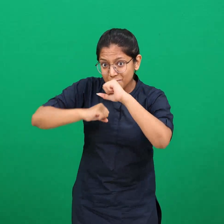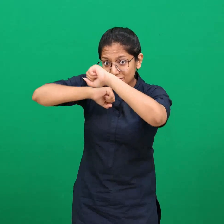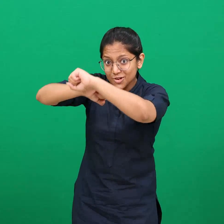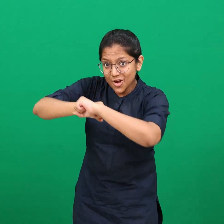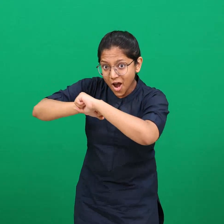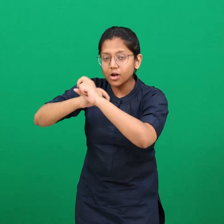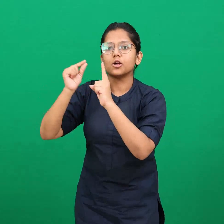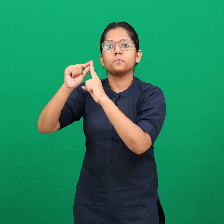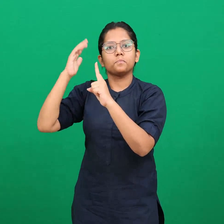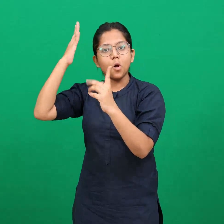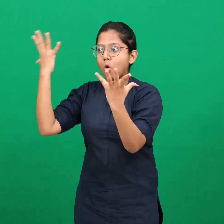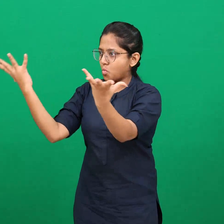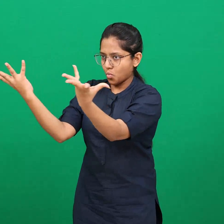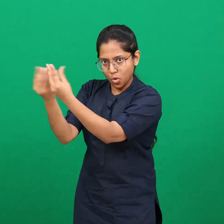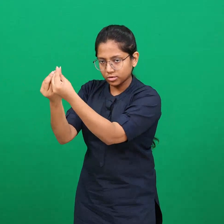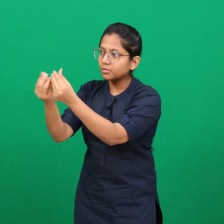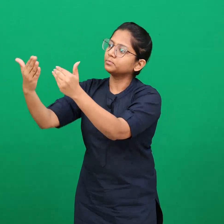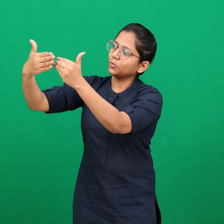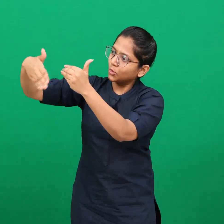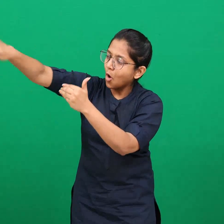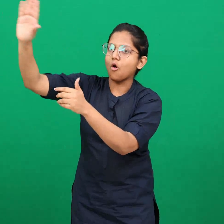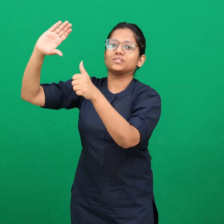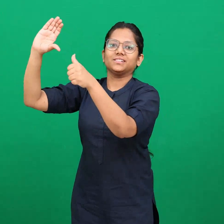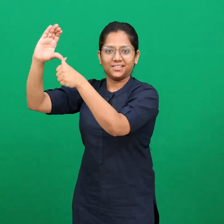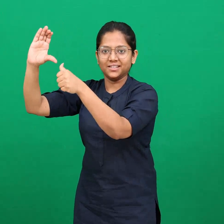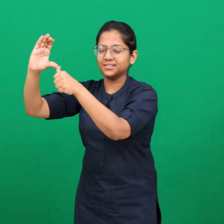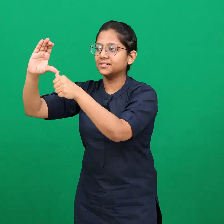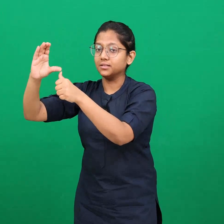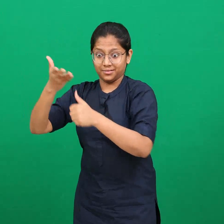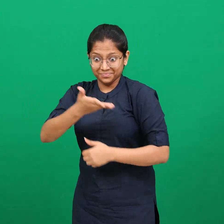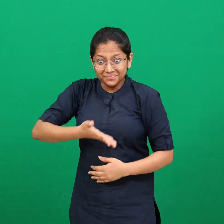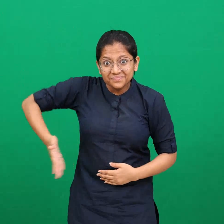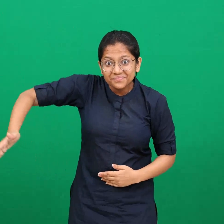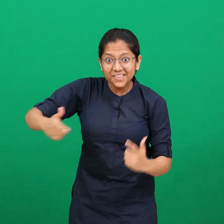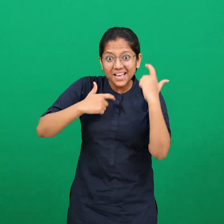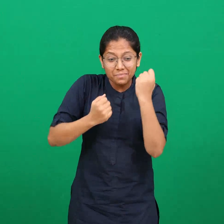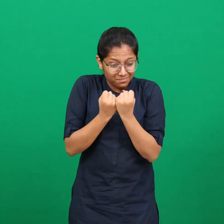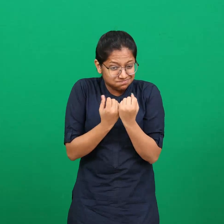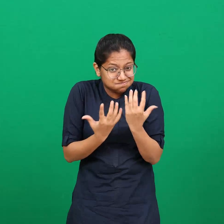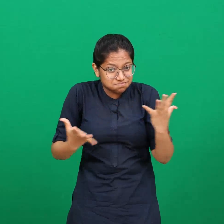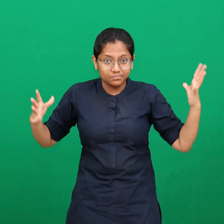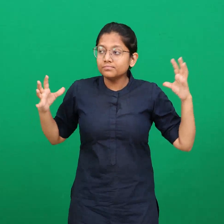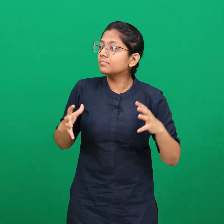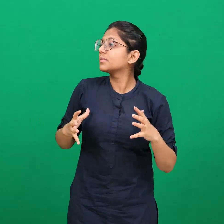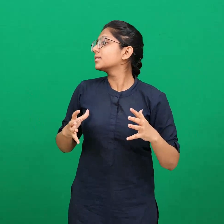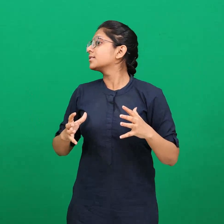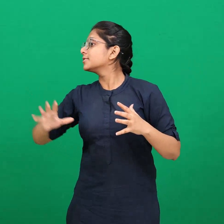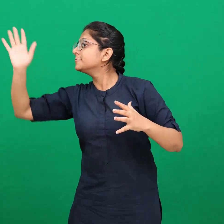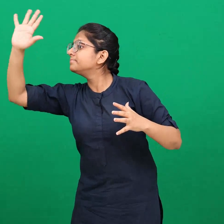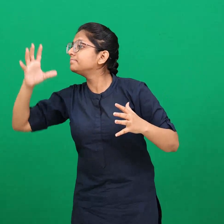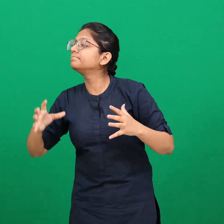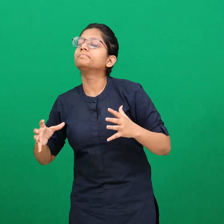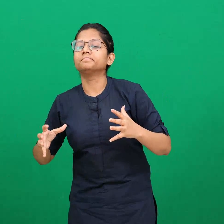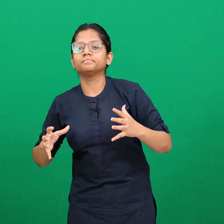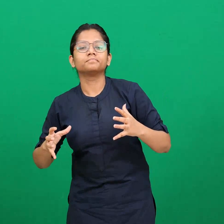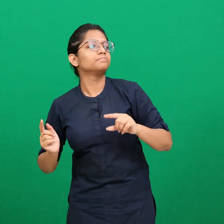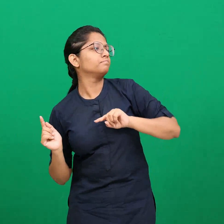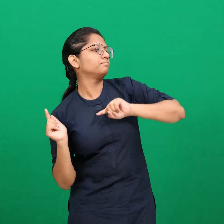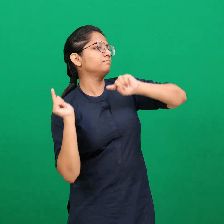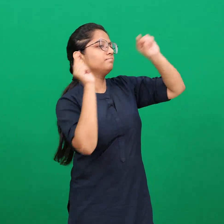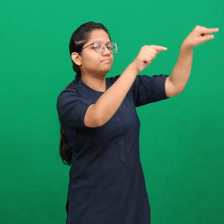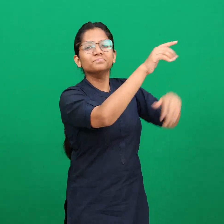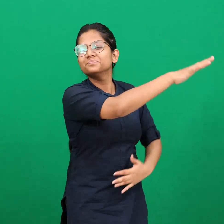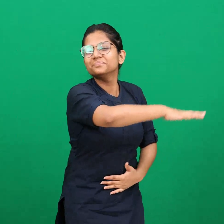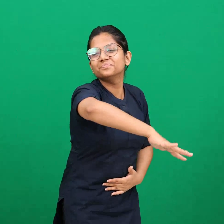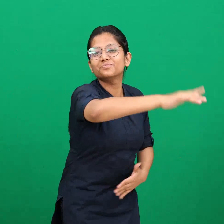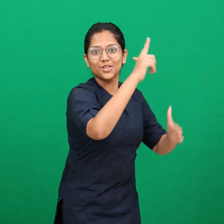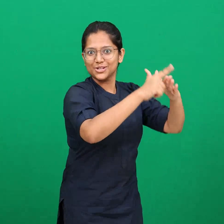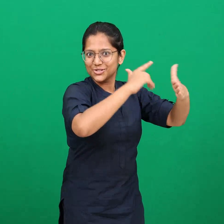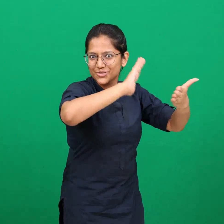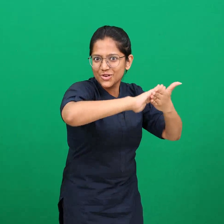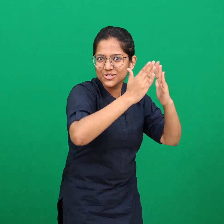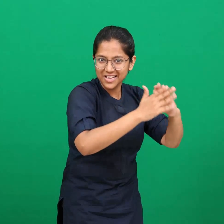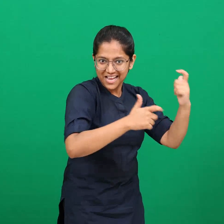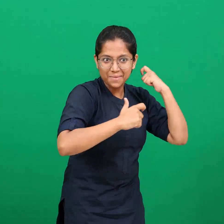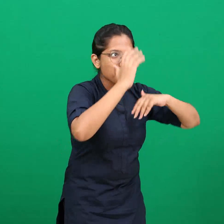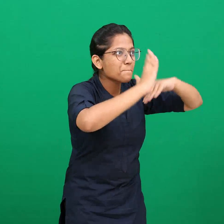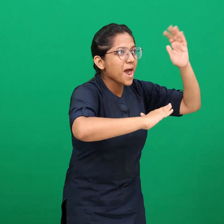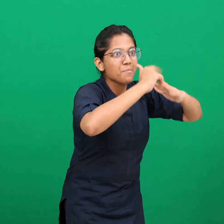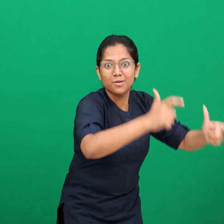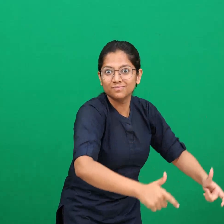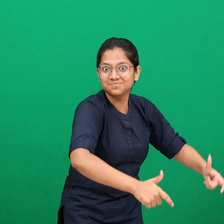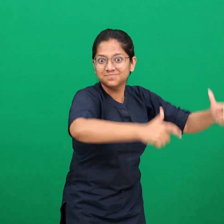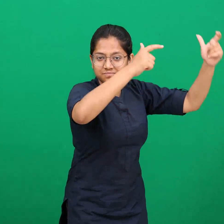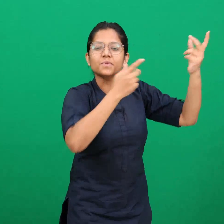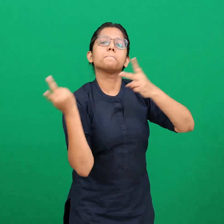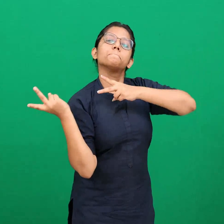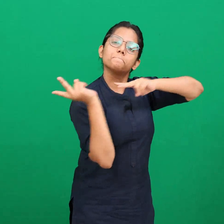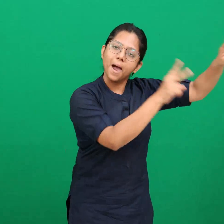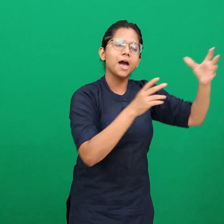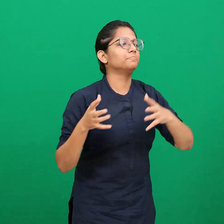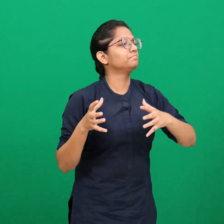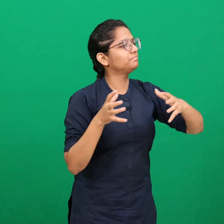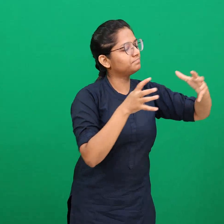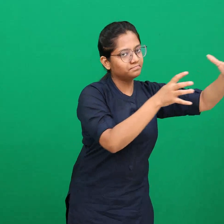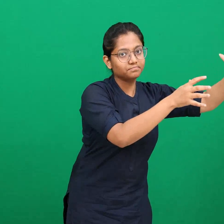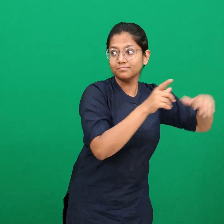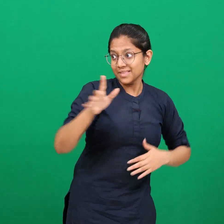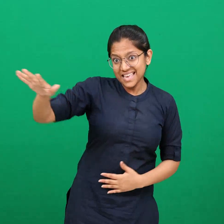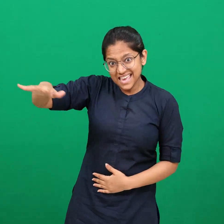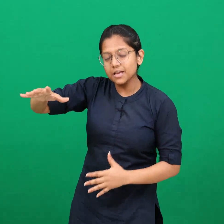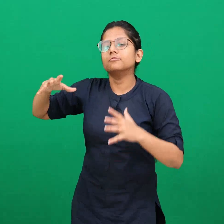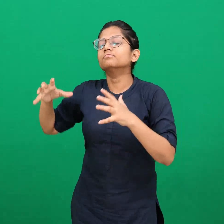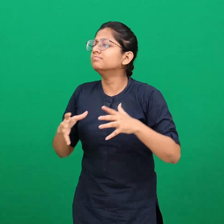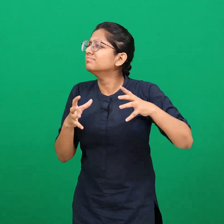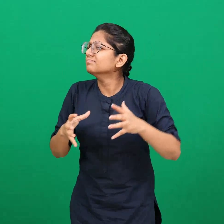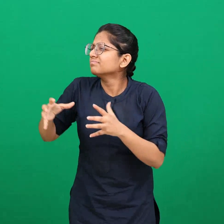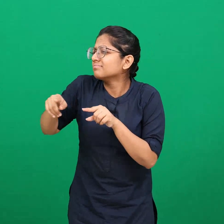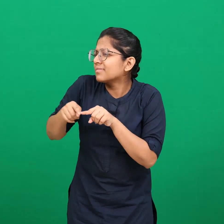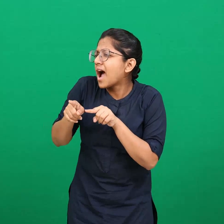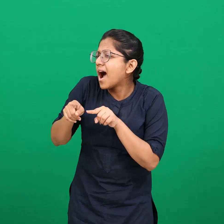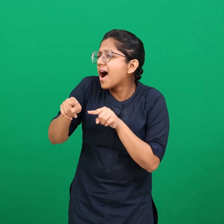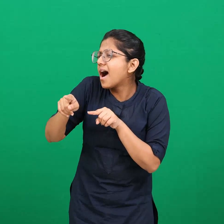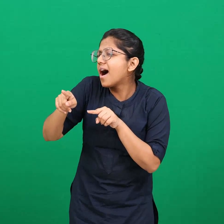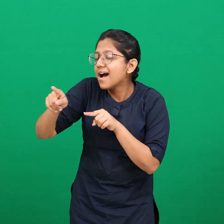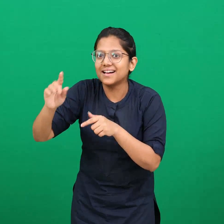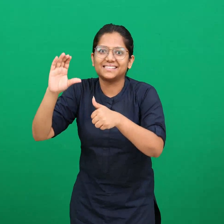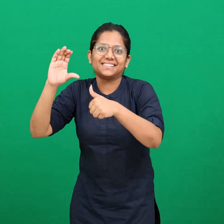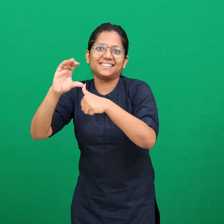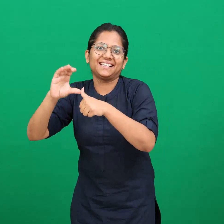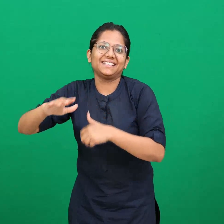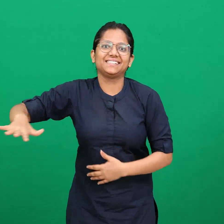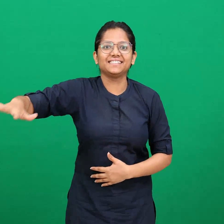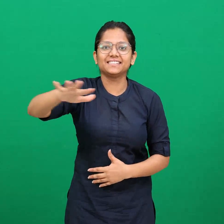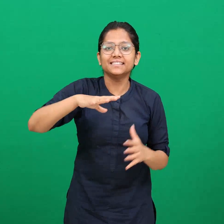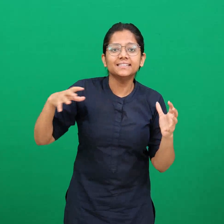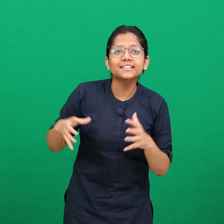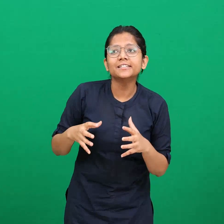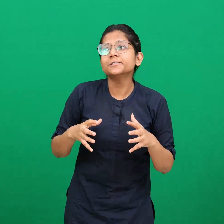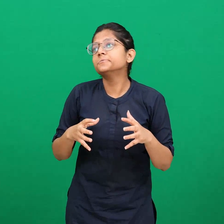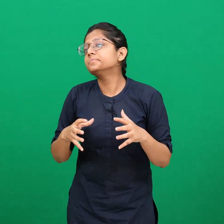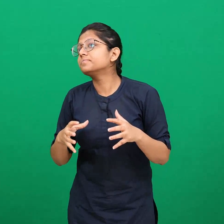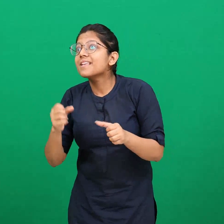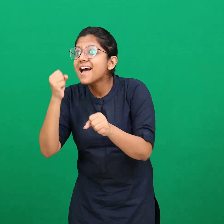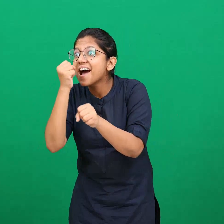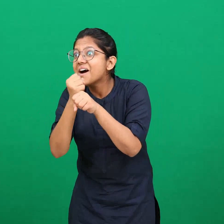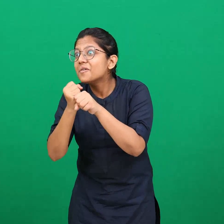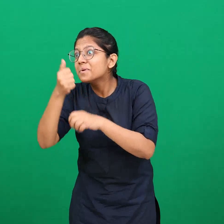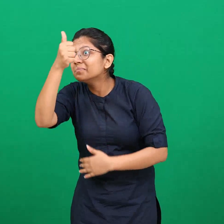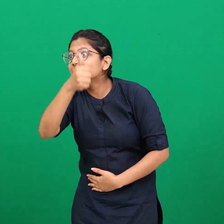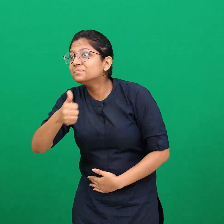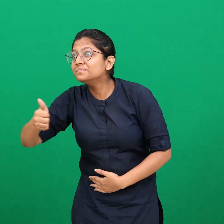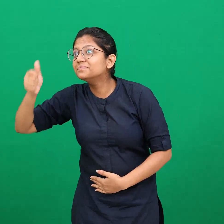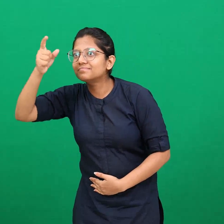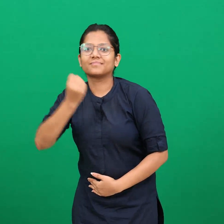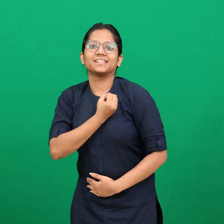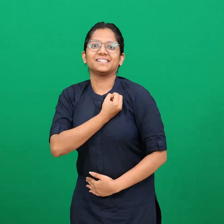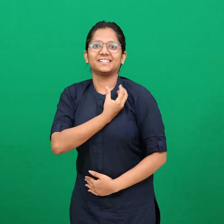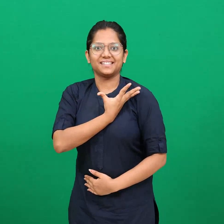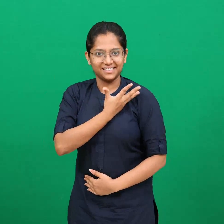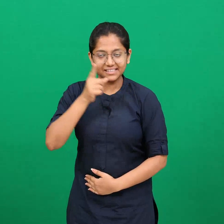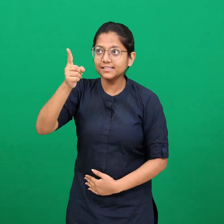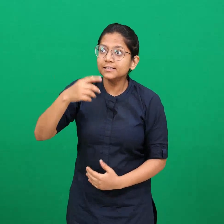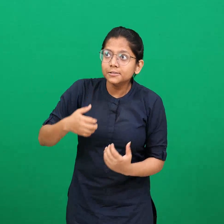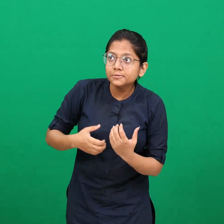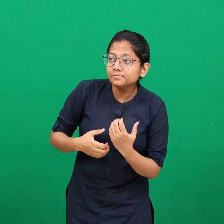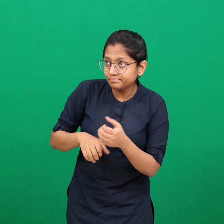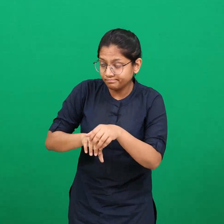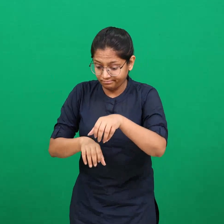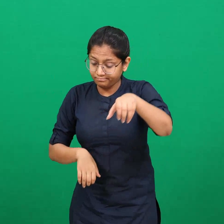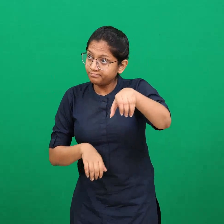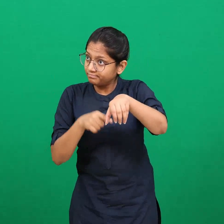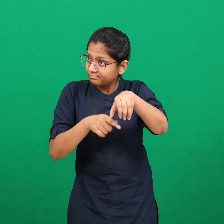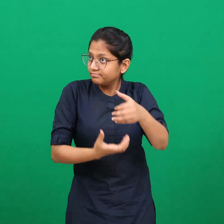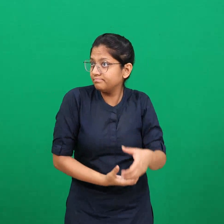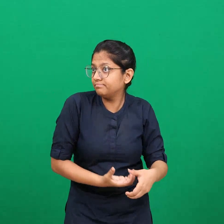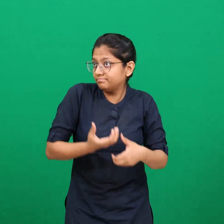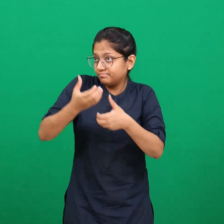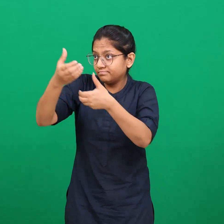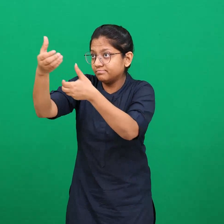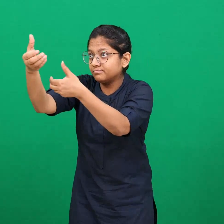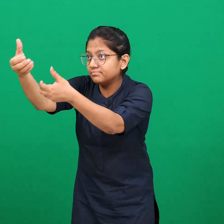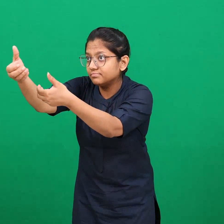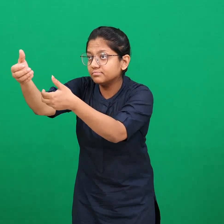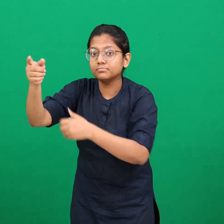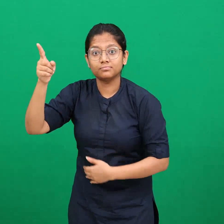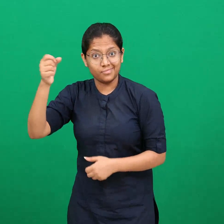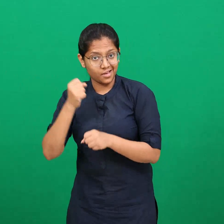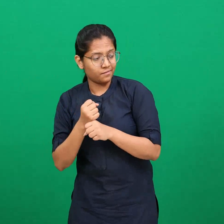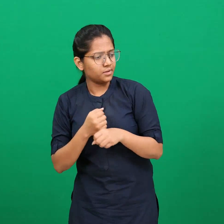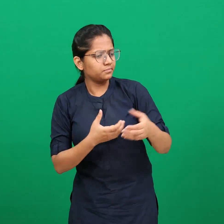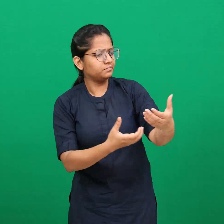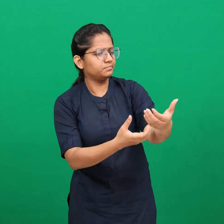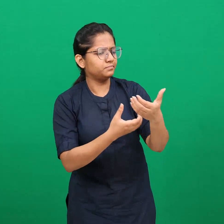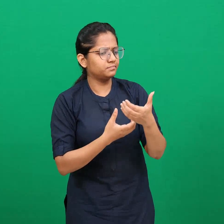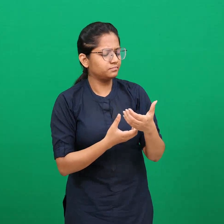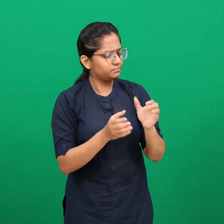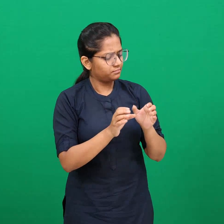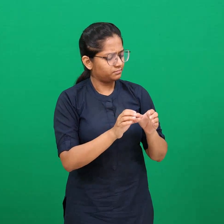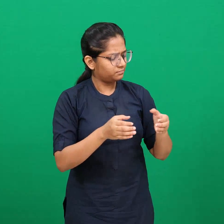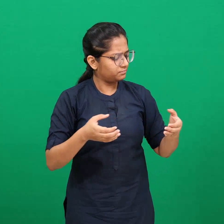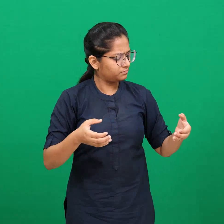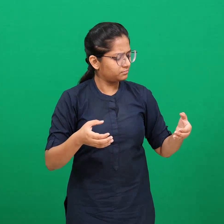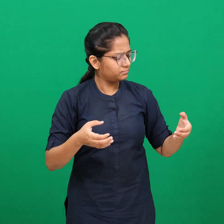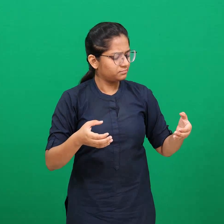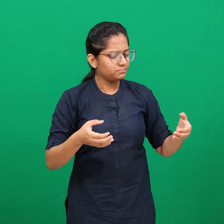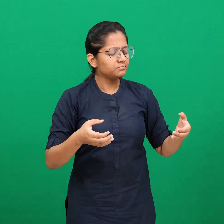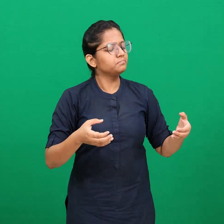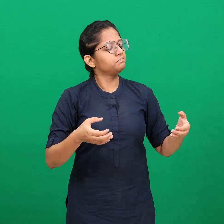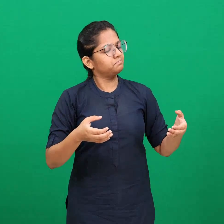When the horsemen arrived in Caesarea, they delivered the letter to the governor and presented Paul to him.